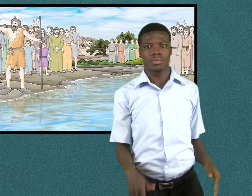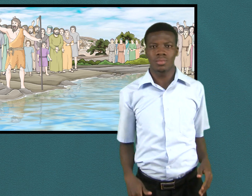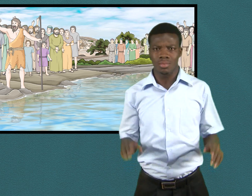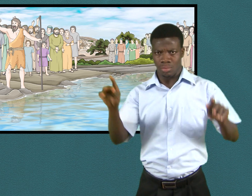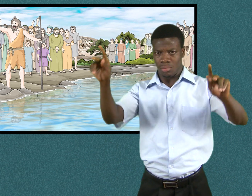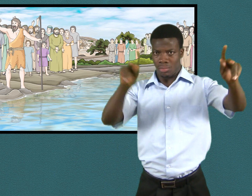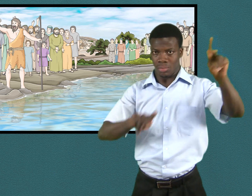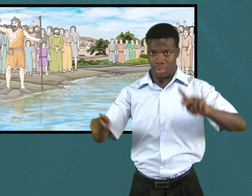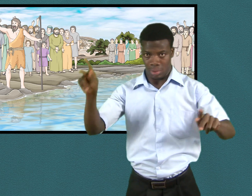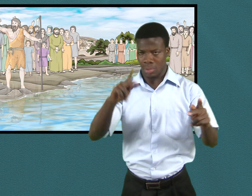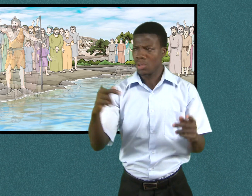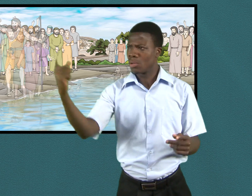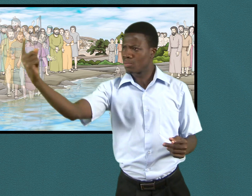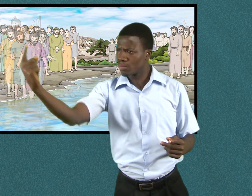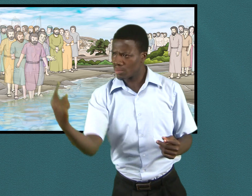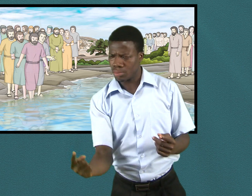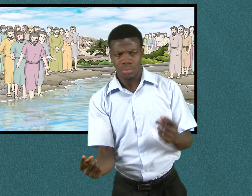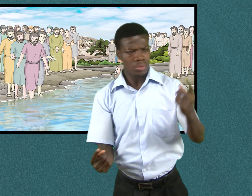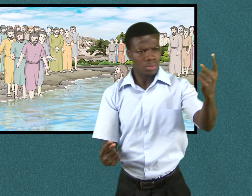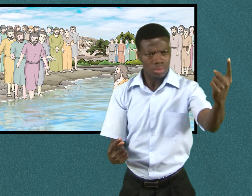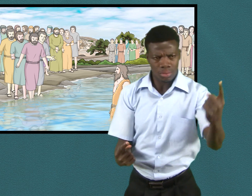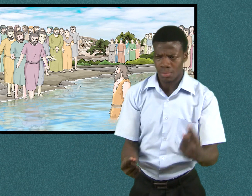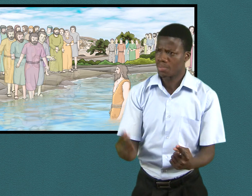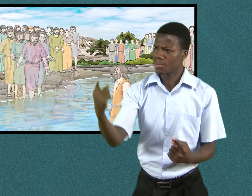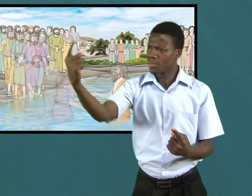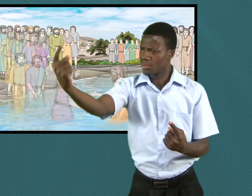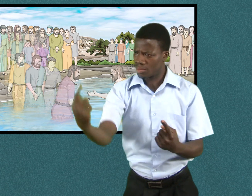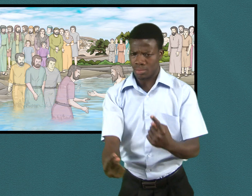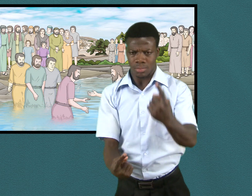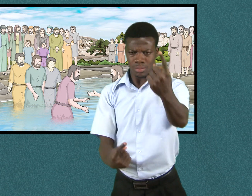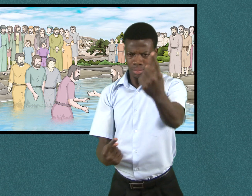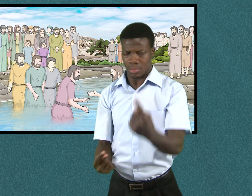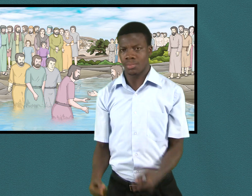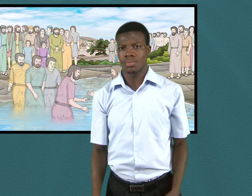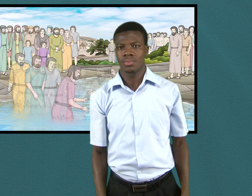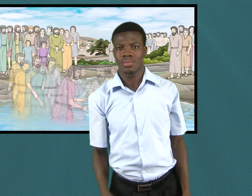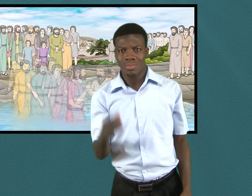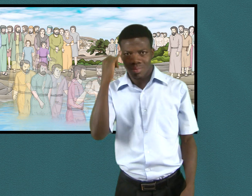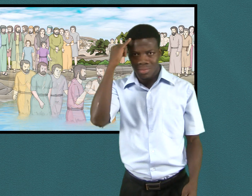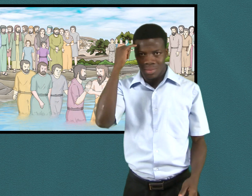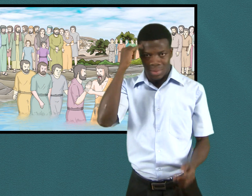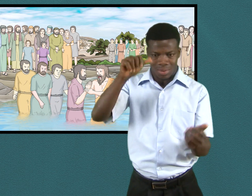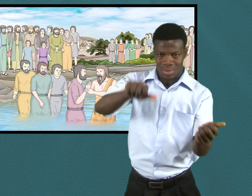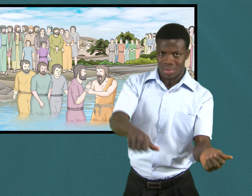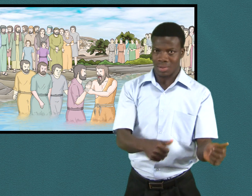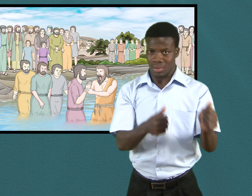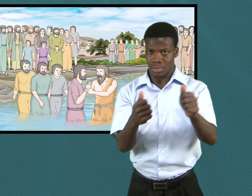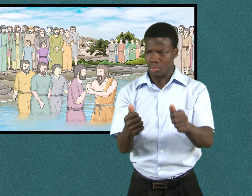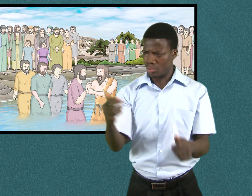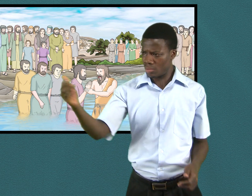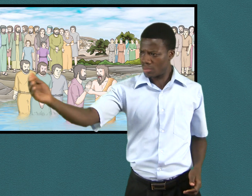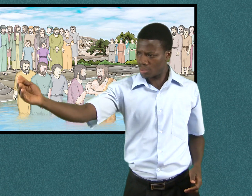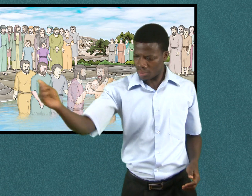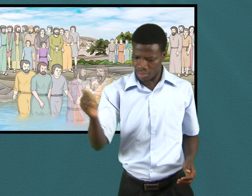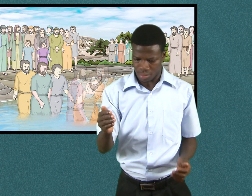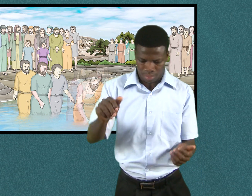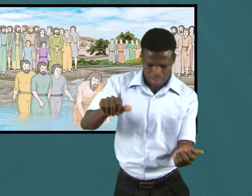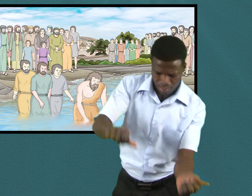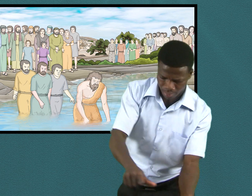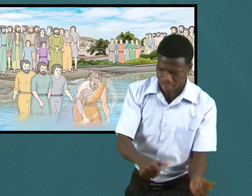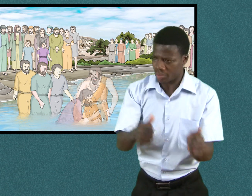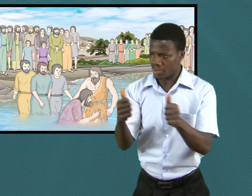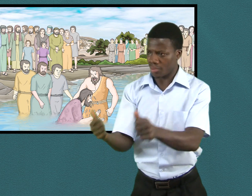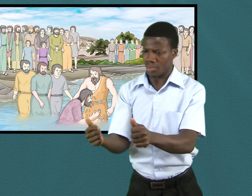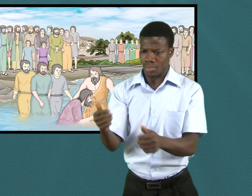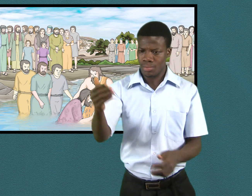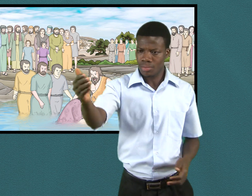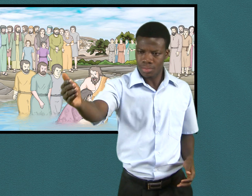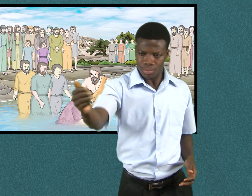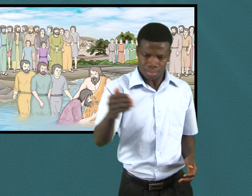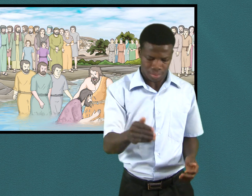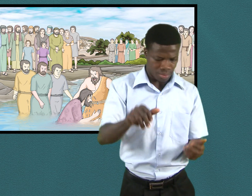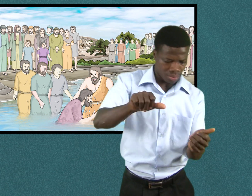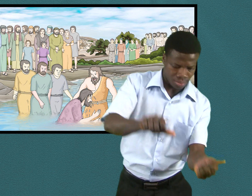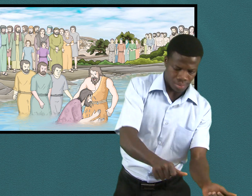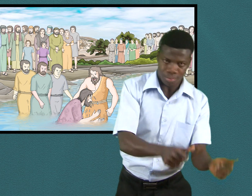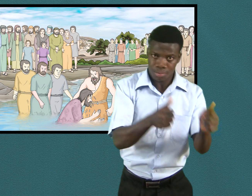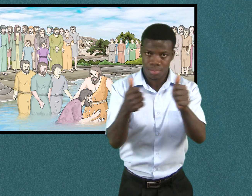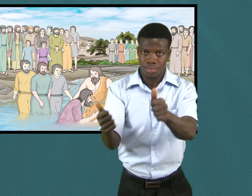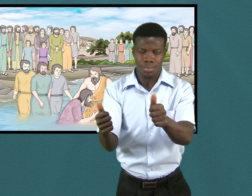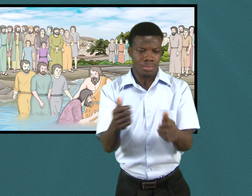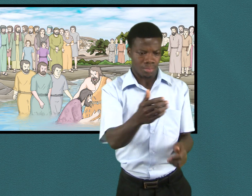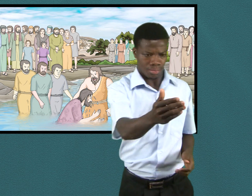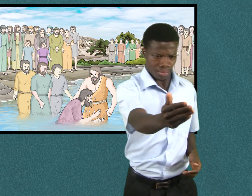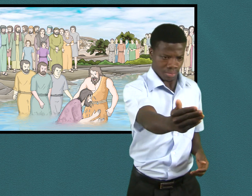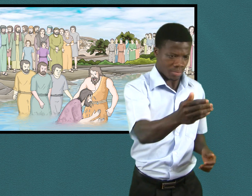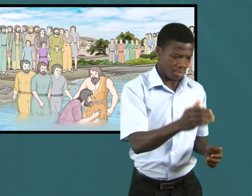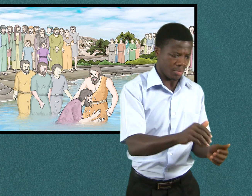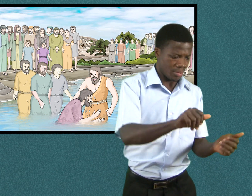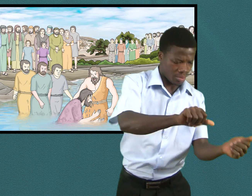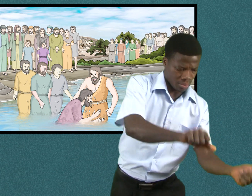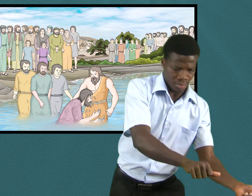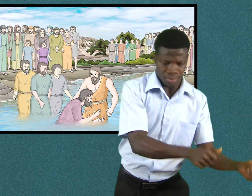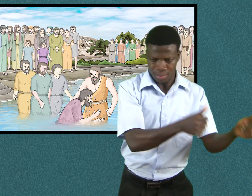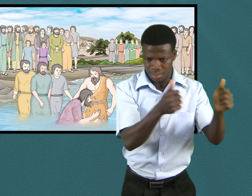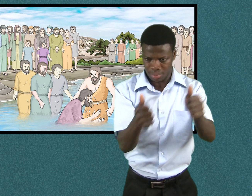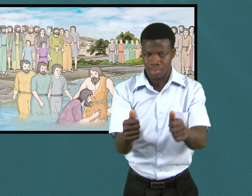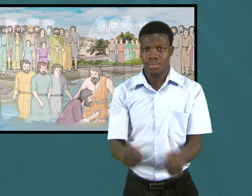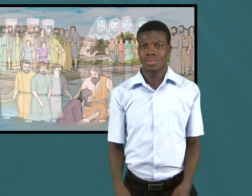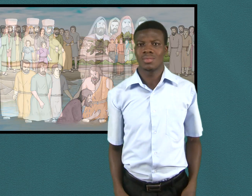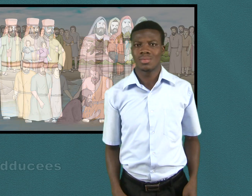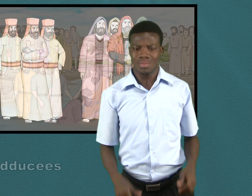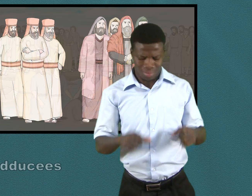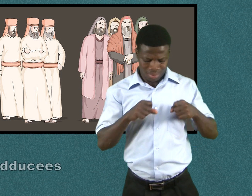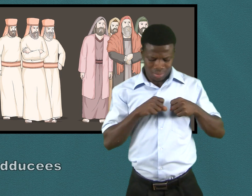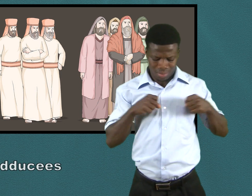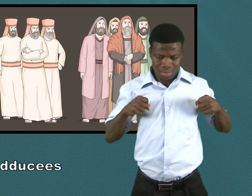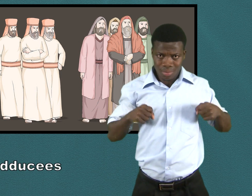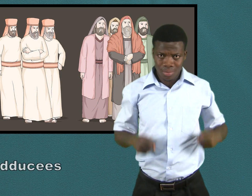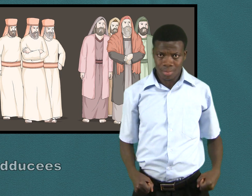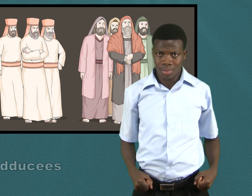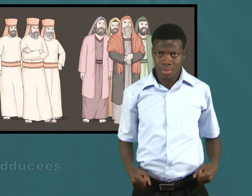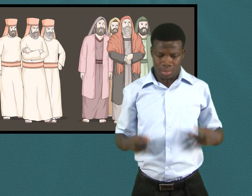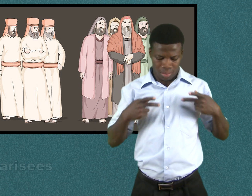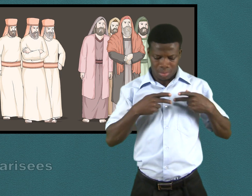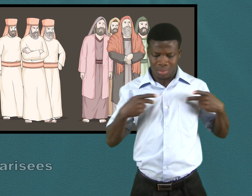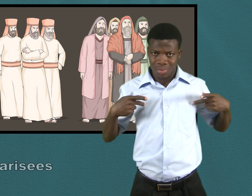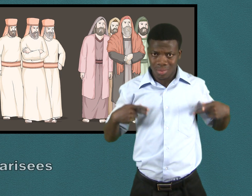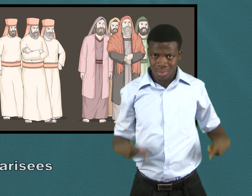Confessing their sins, they were baptized by him in the Jordan River.